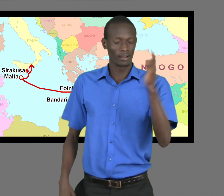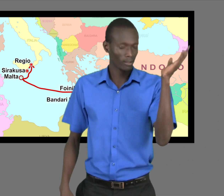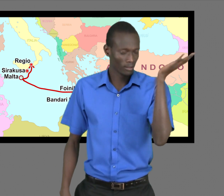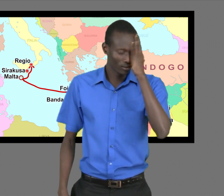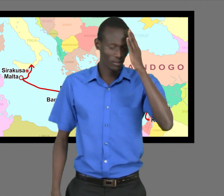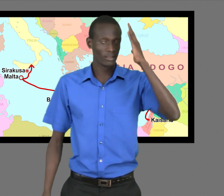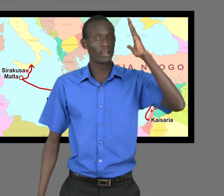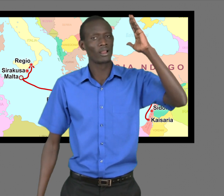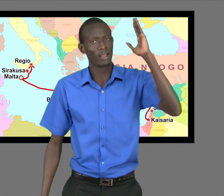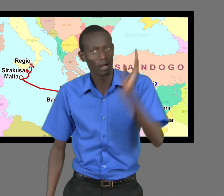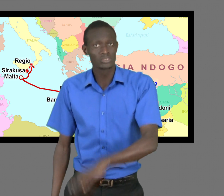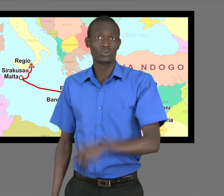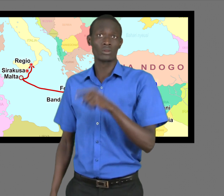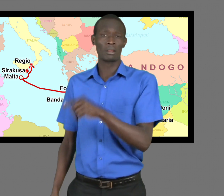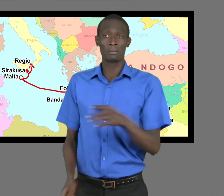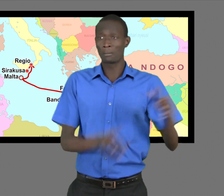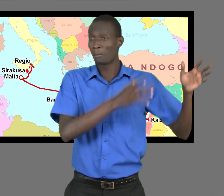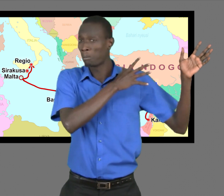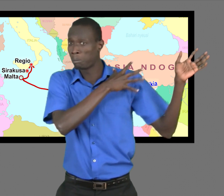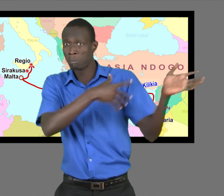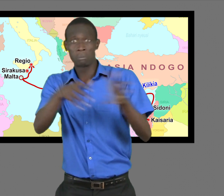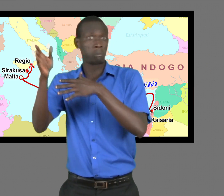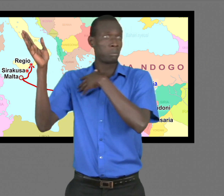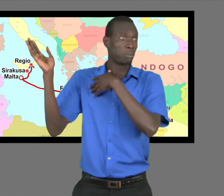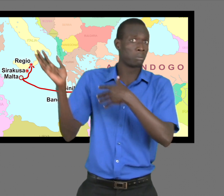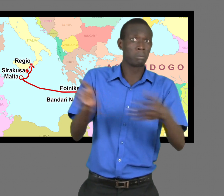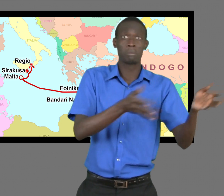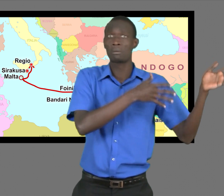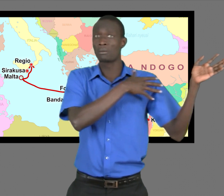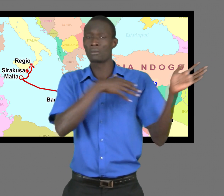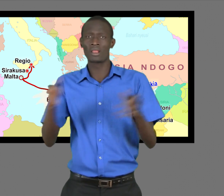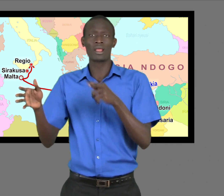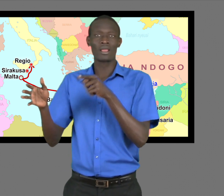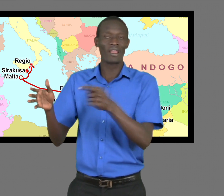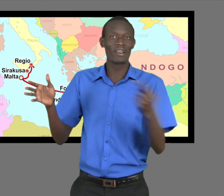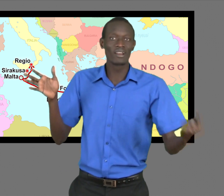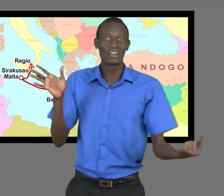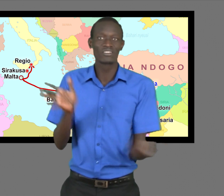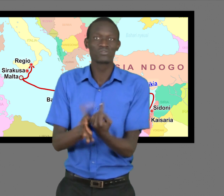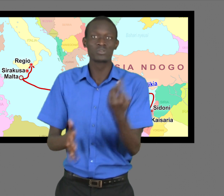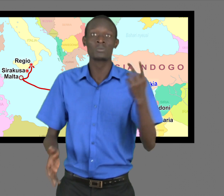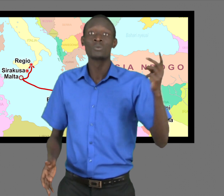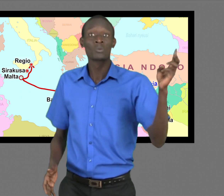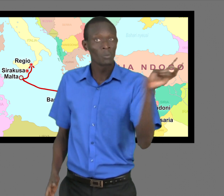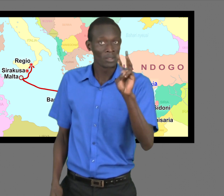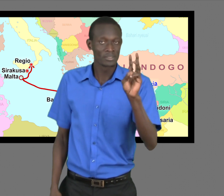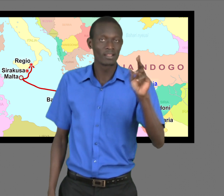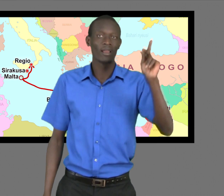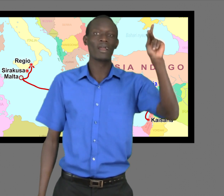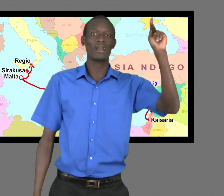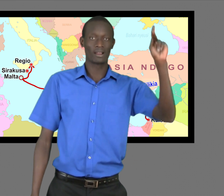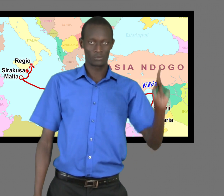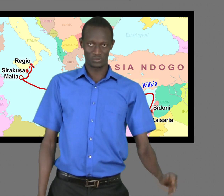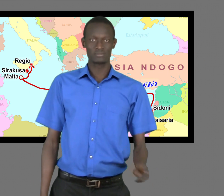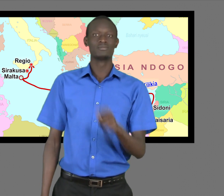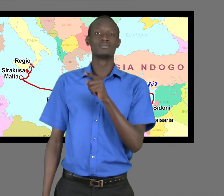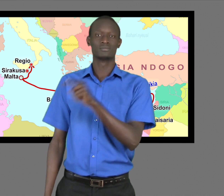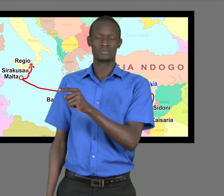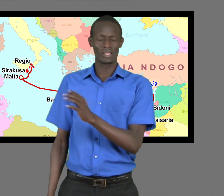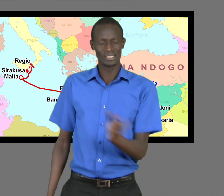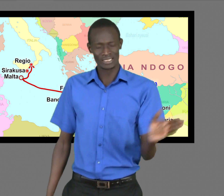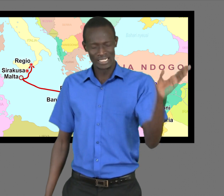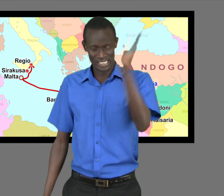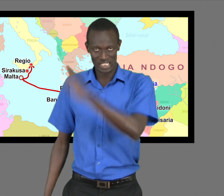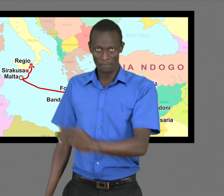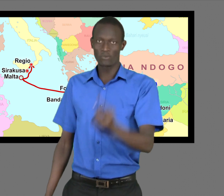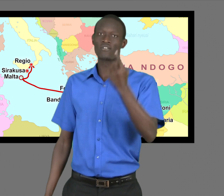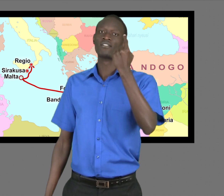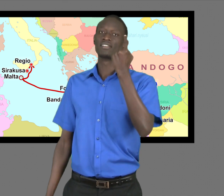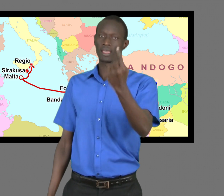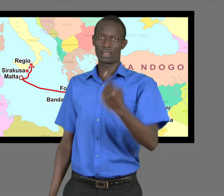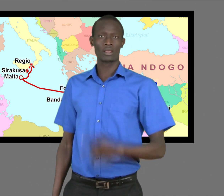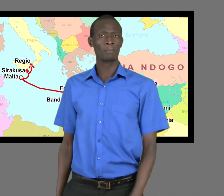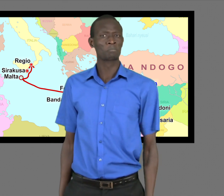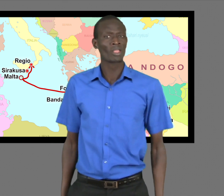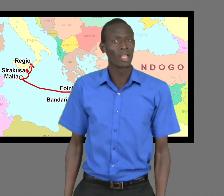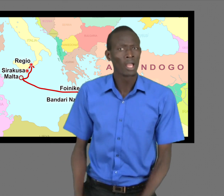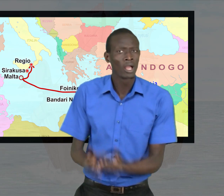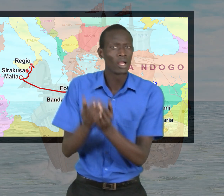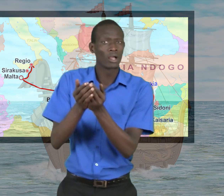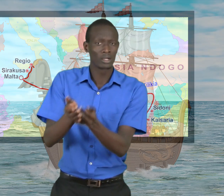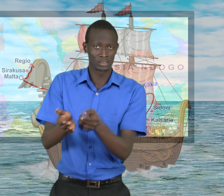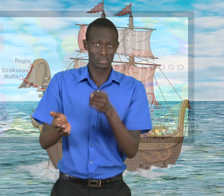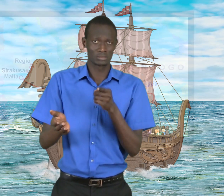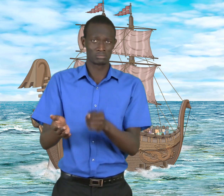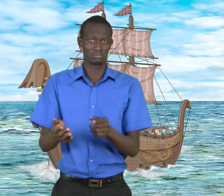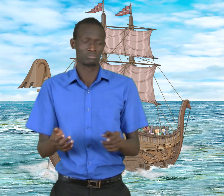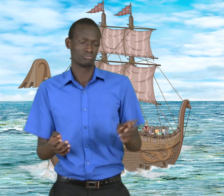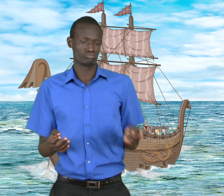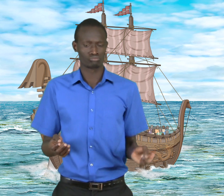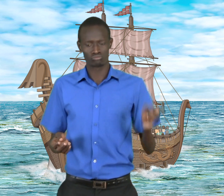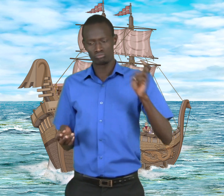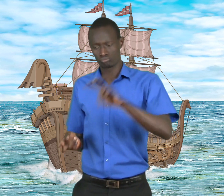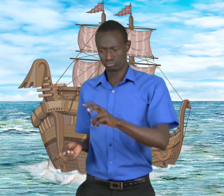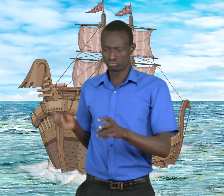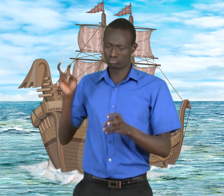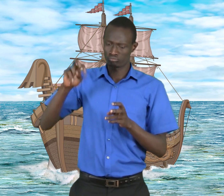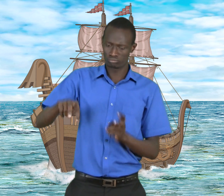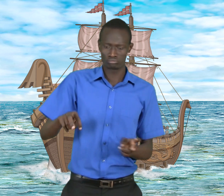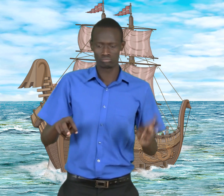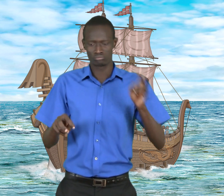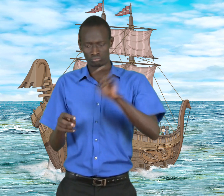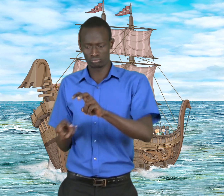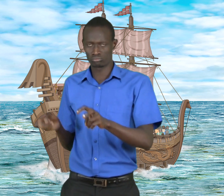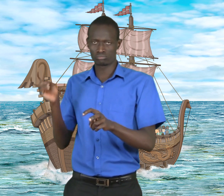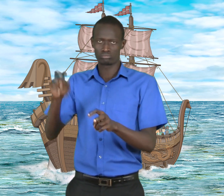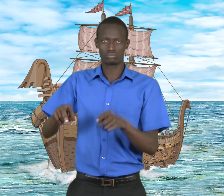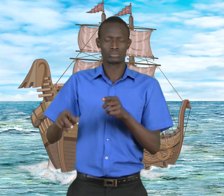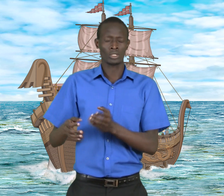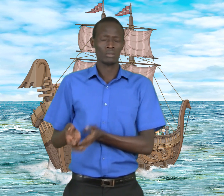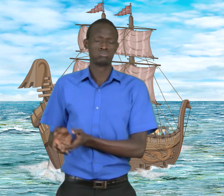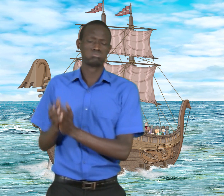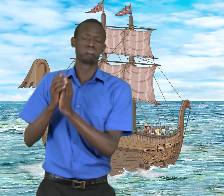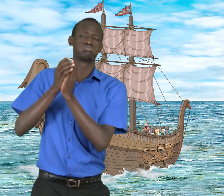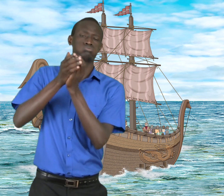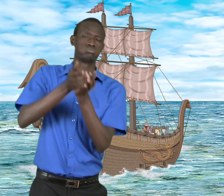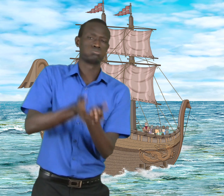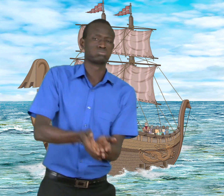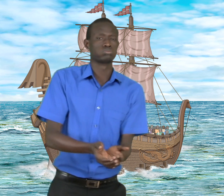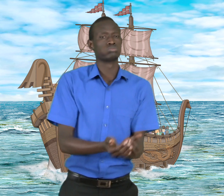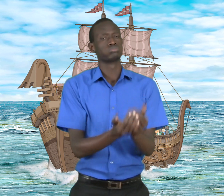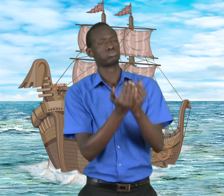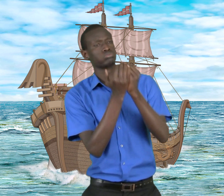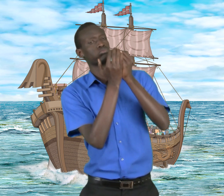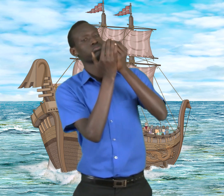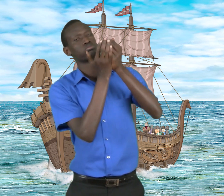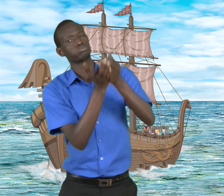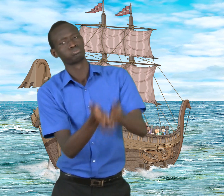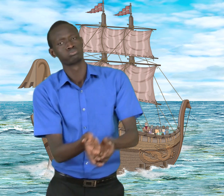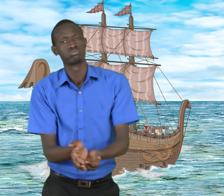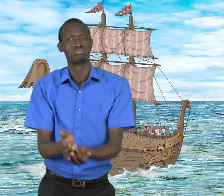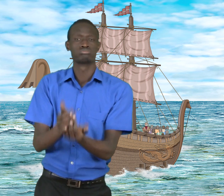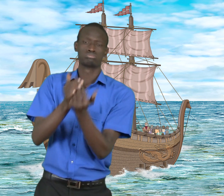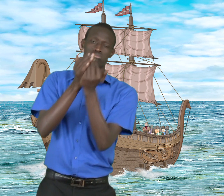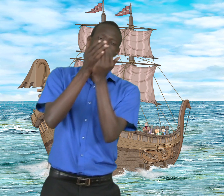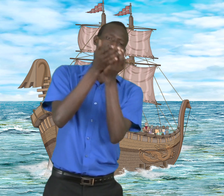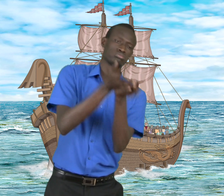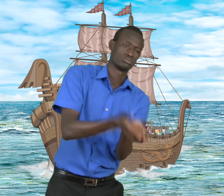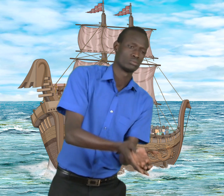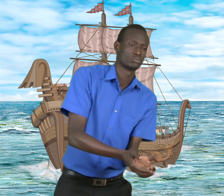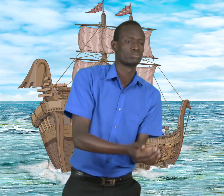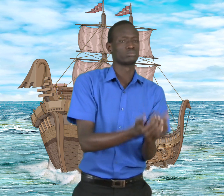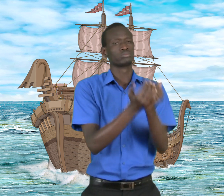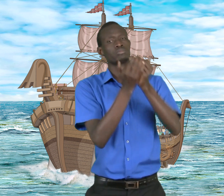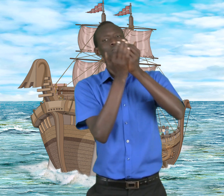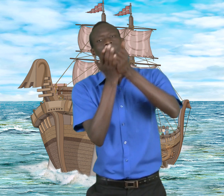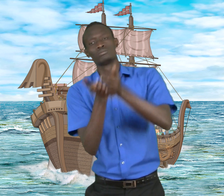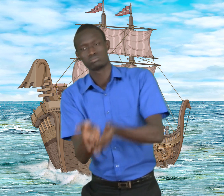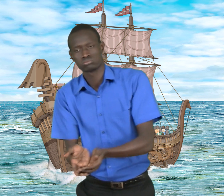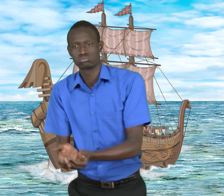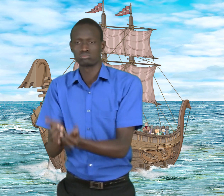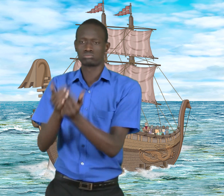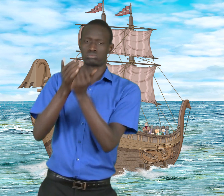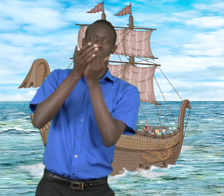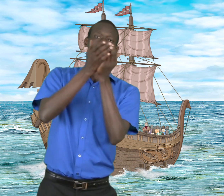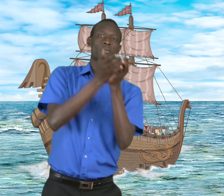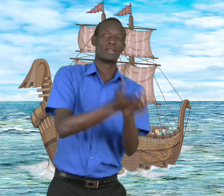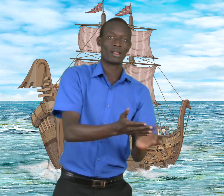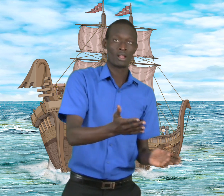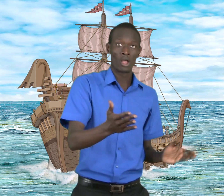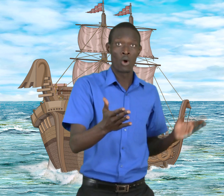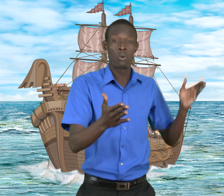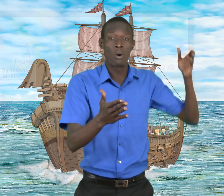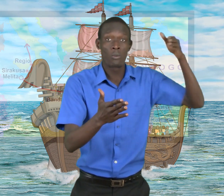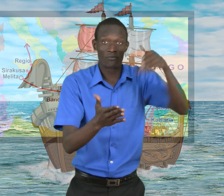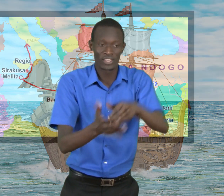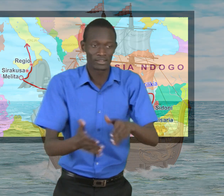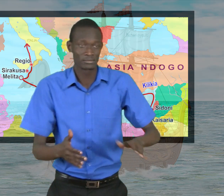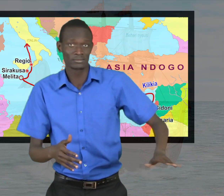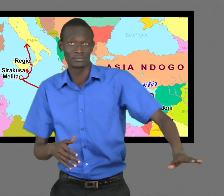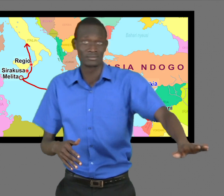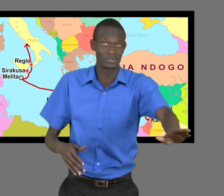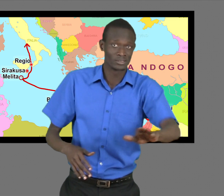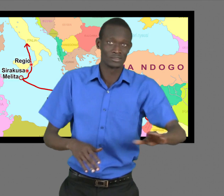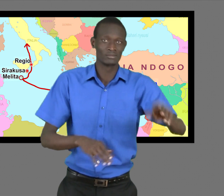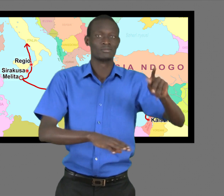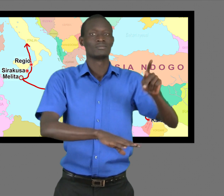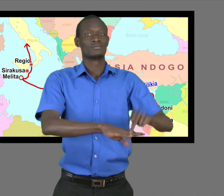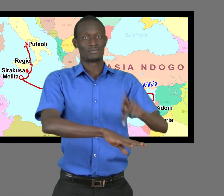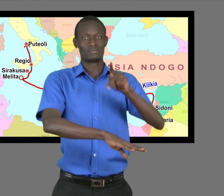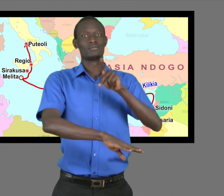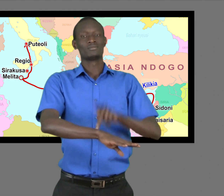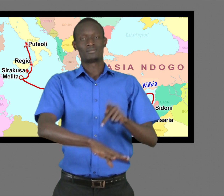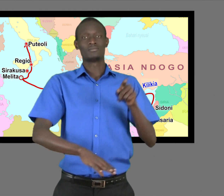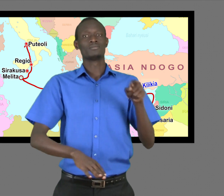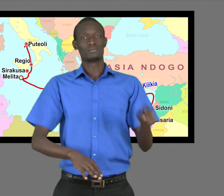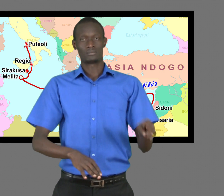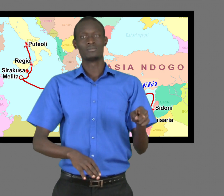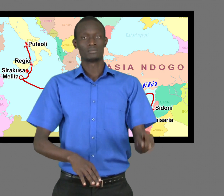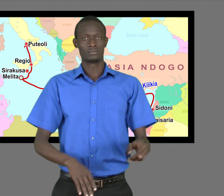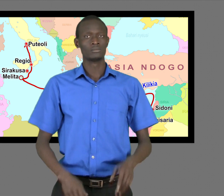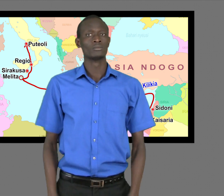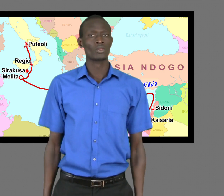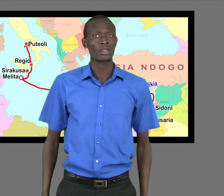From there we weighed anchor and came to Rhegium.